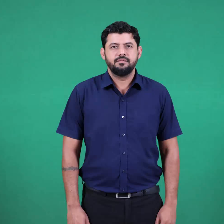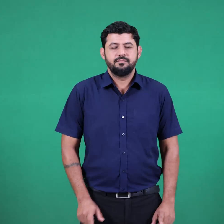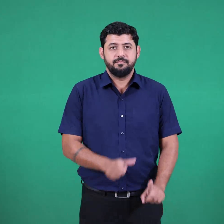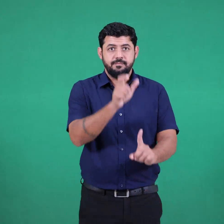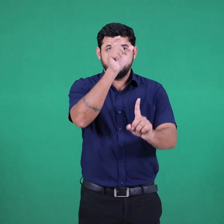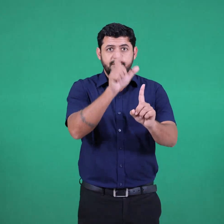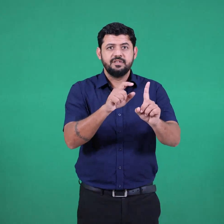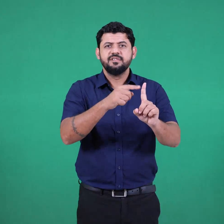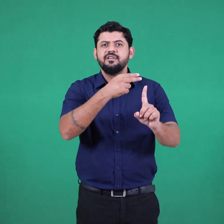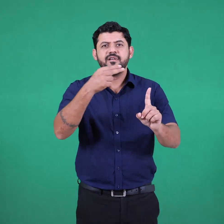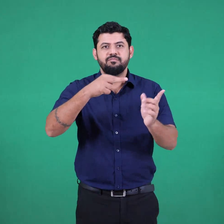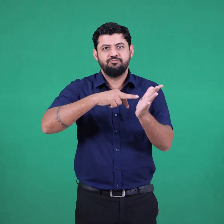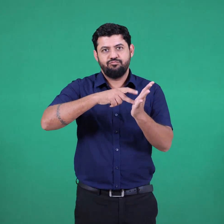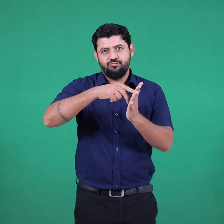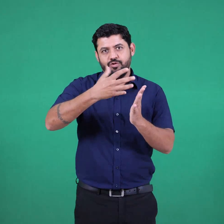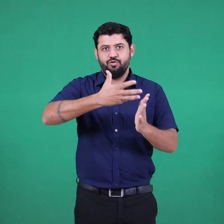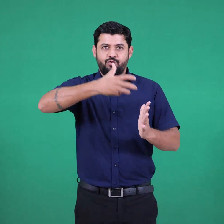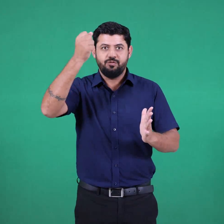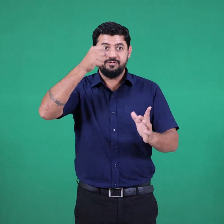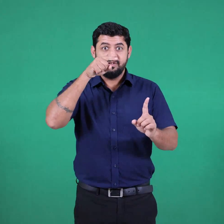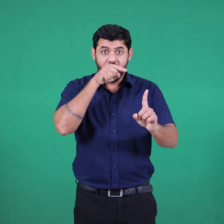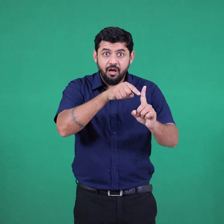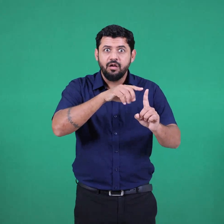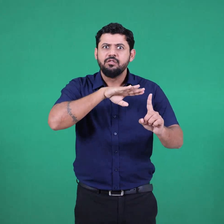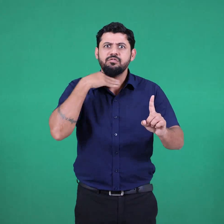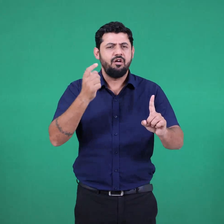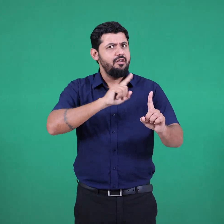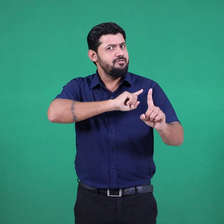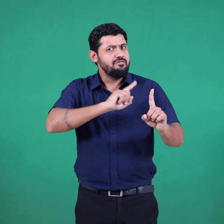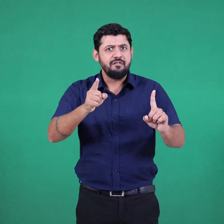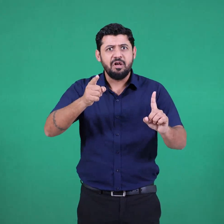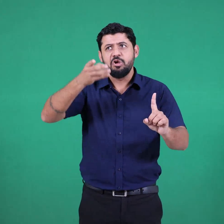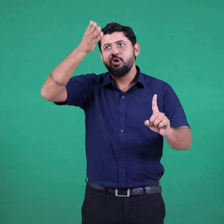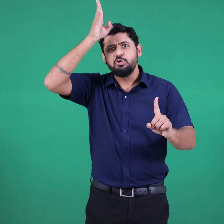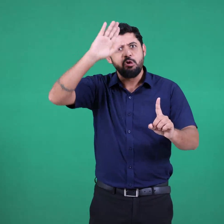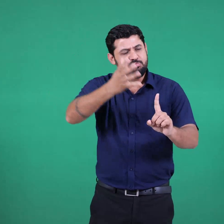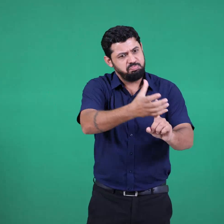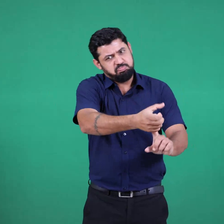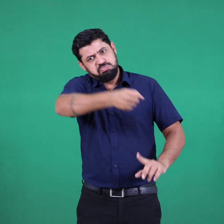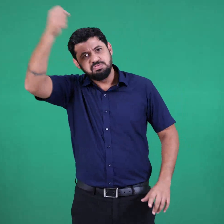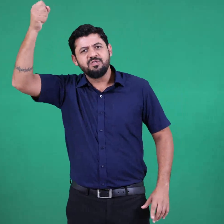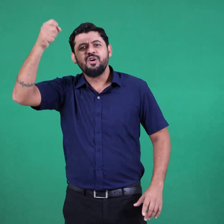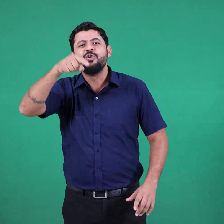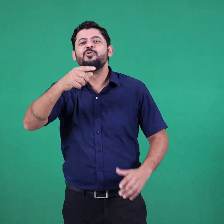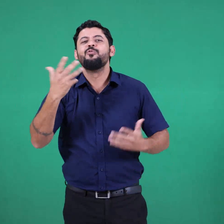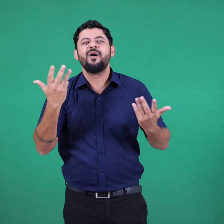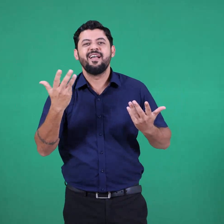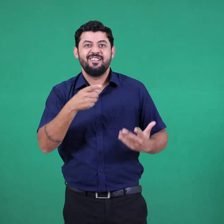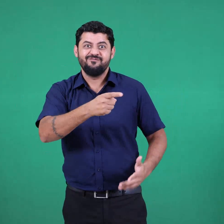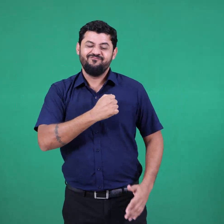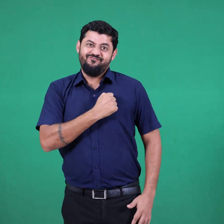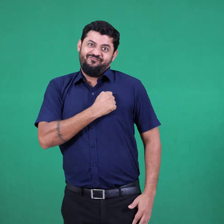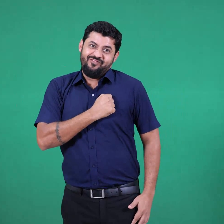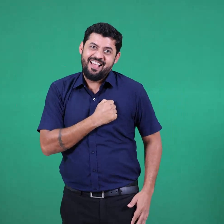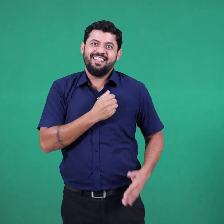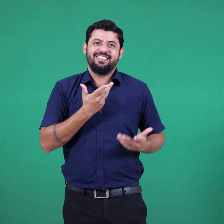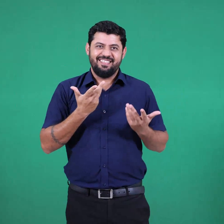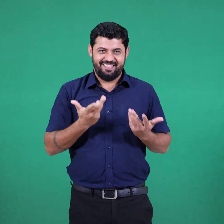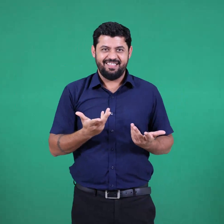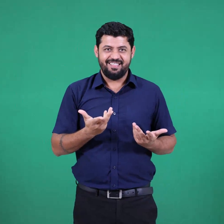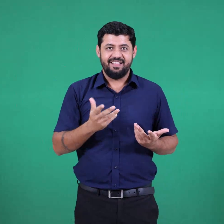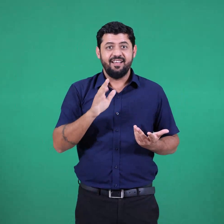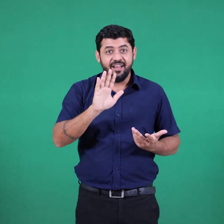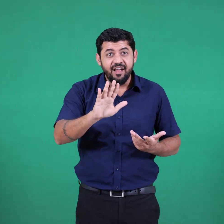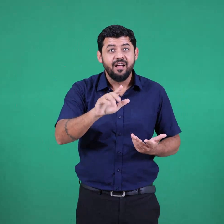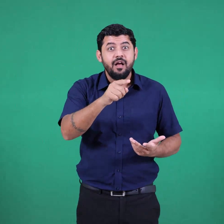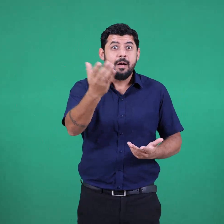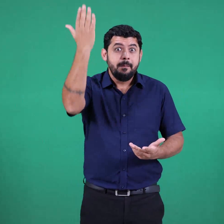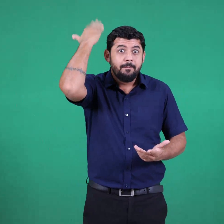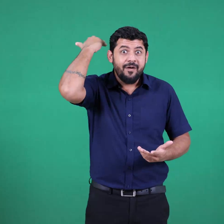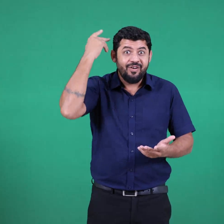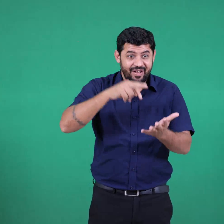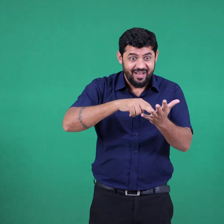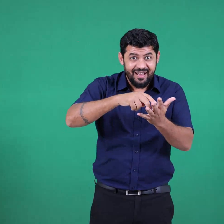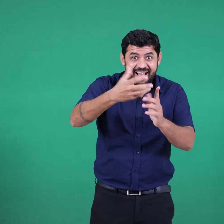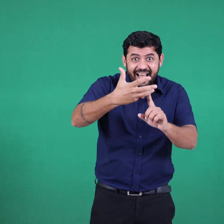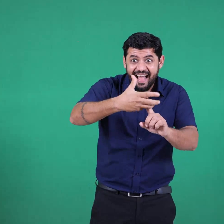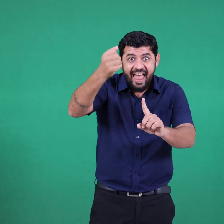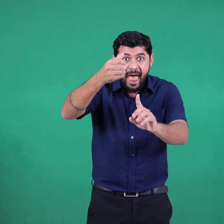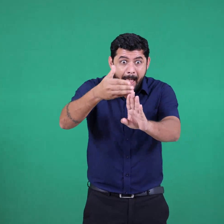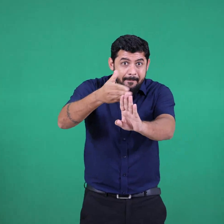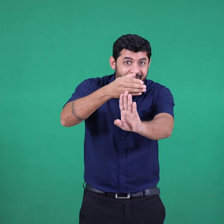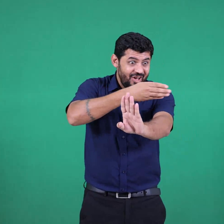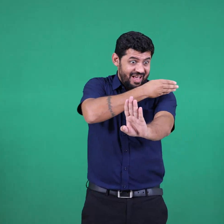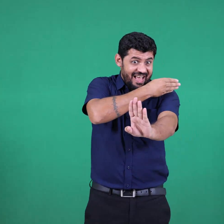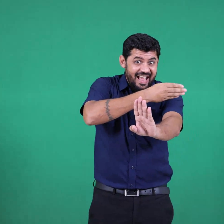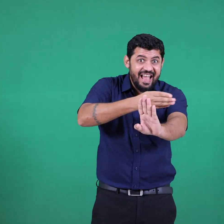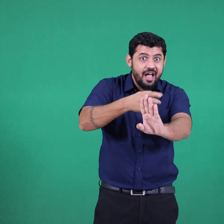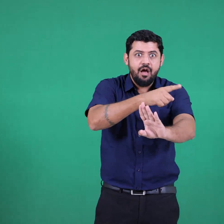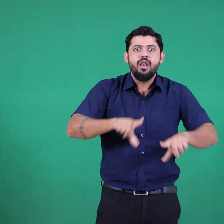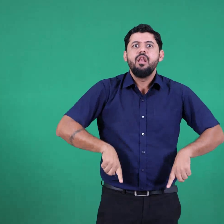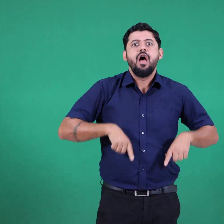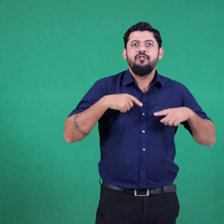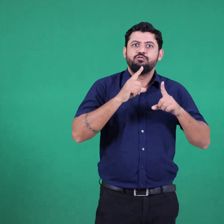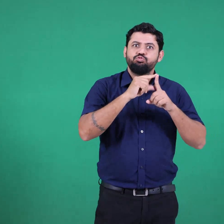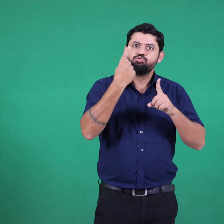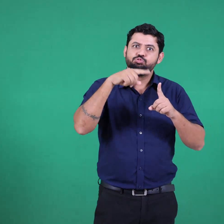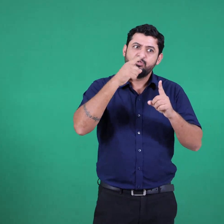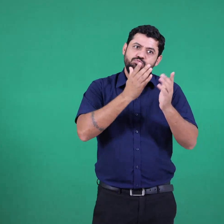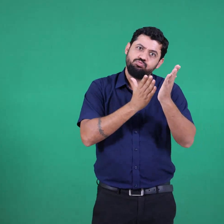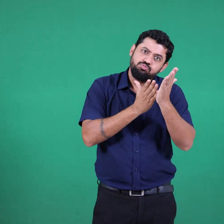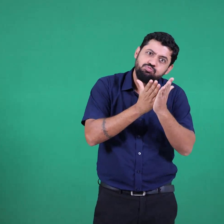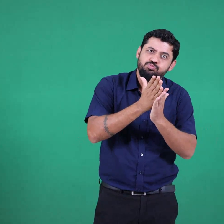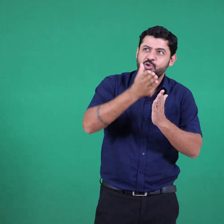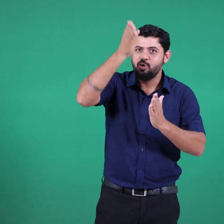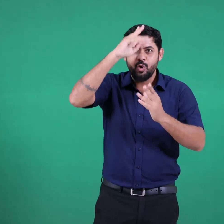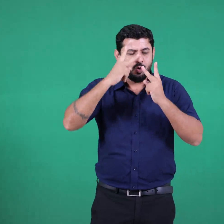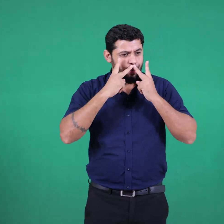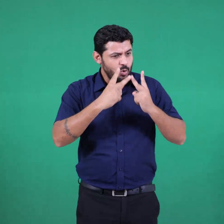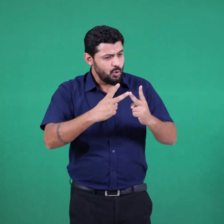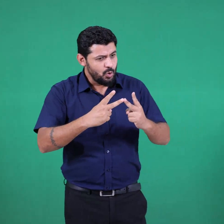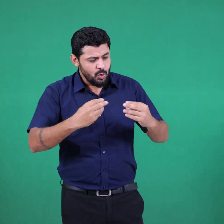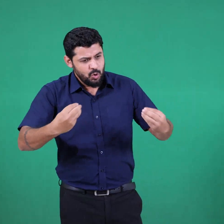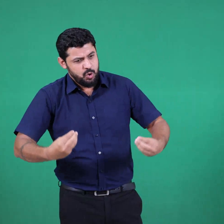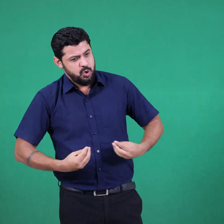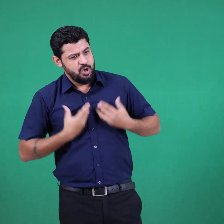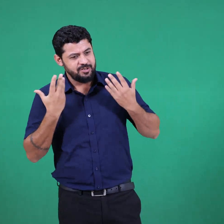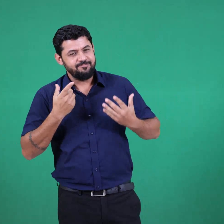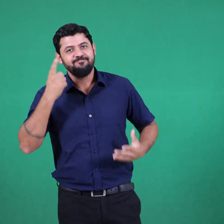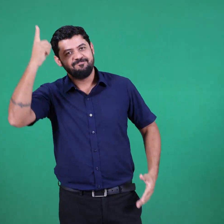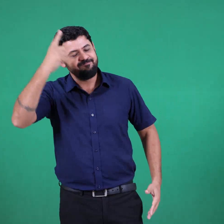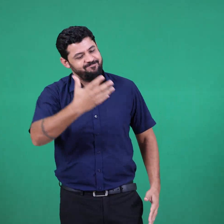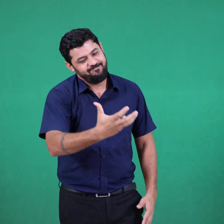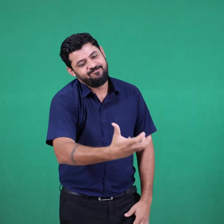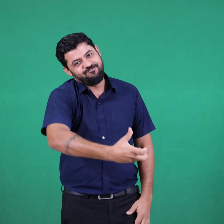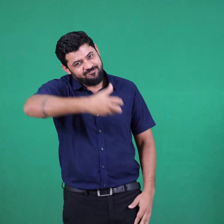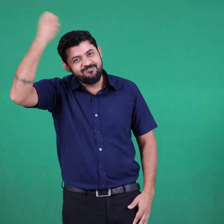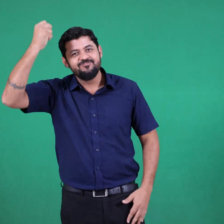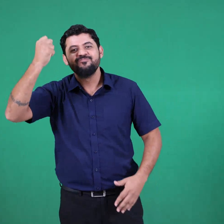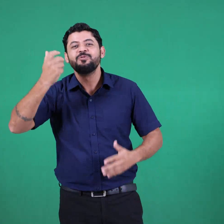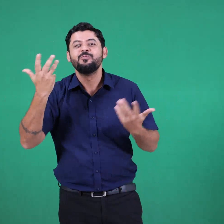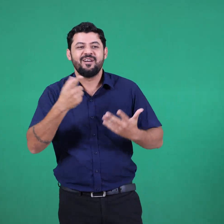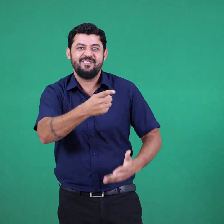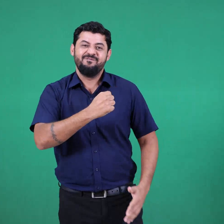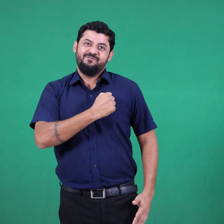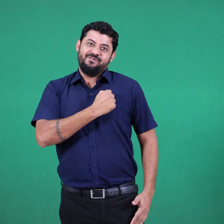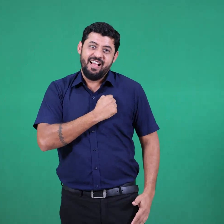By faith Enoch was taken up so that he did not see death: "He could not be found, because God had taken him away."